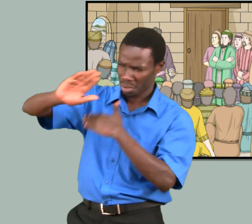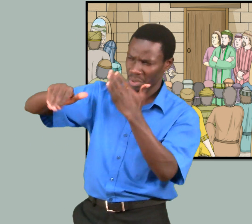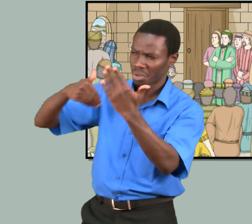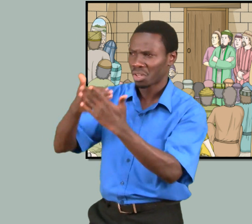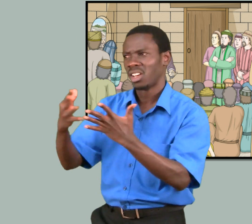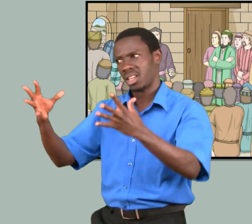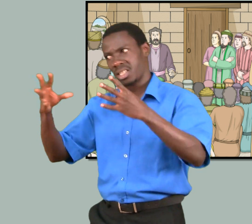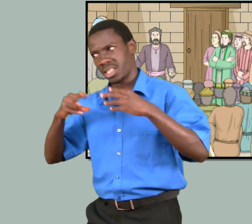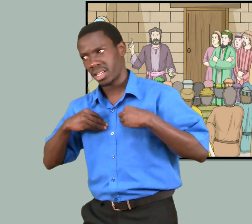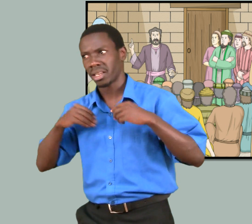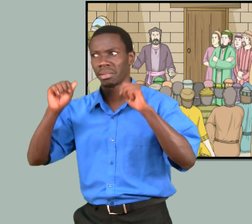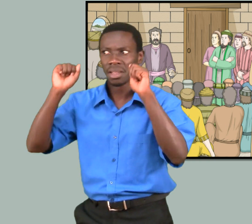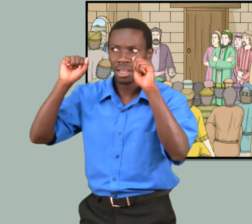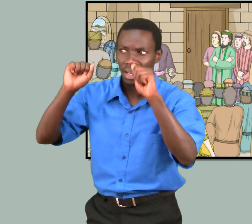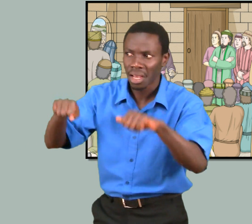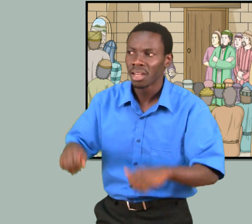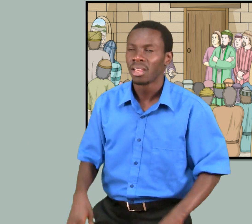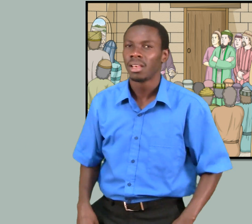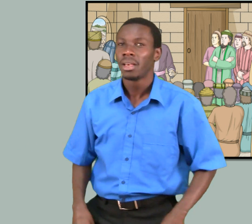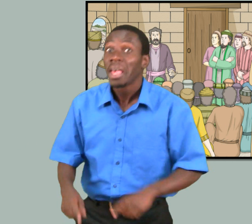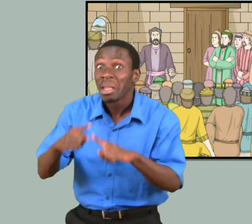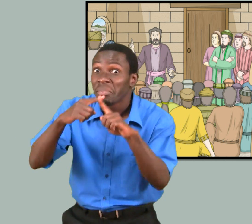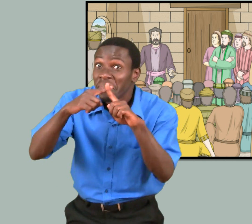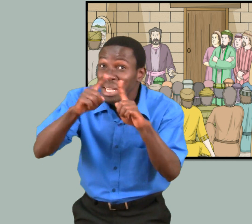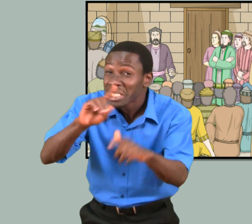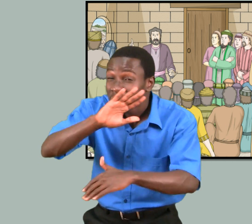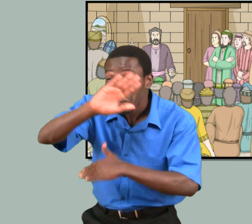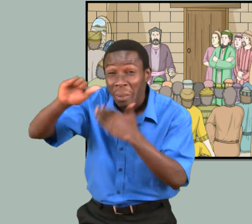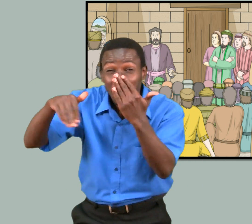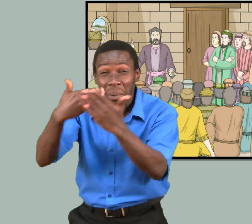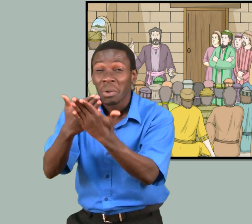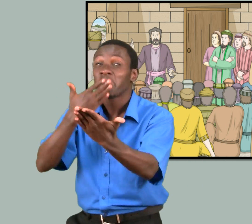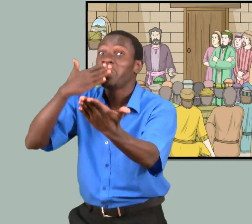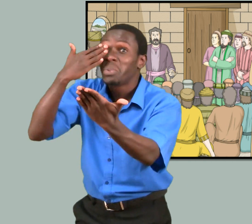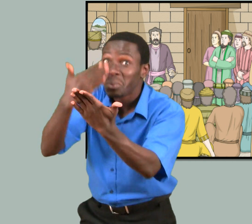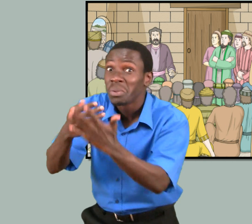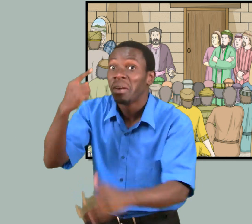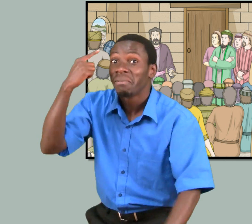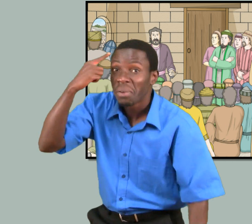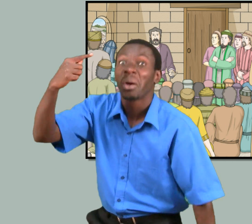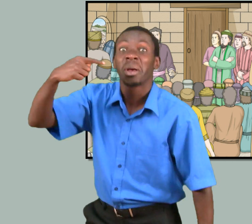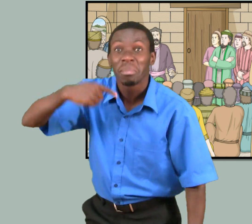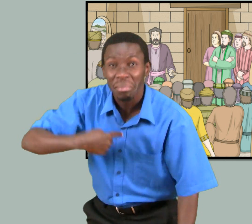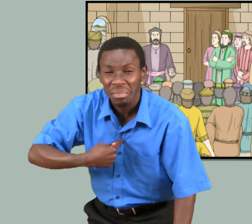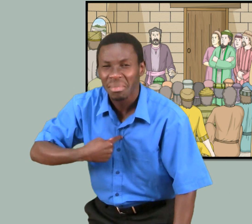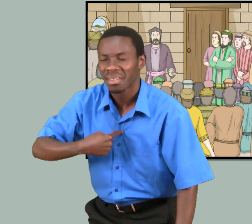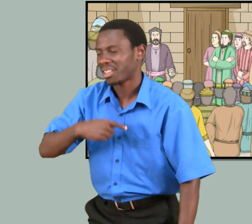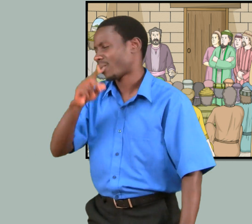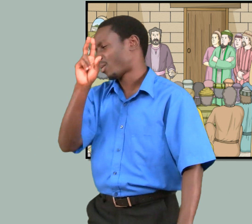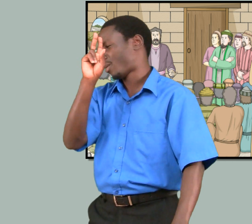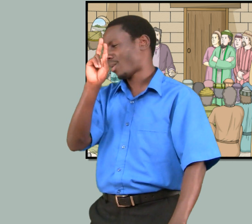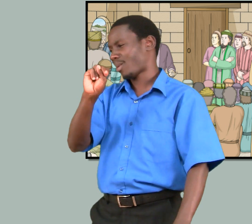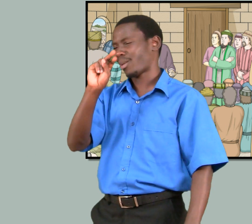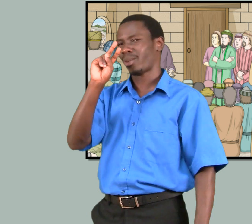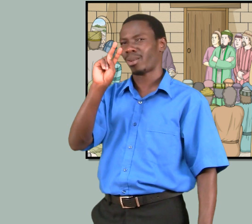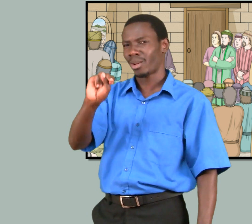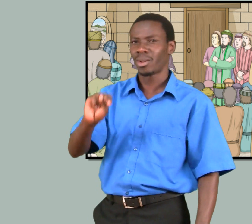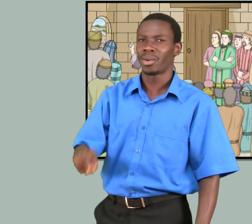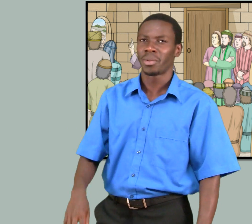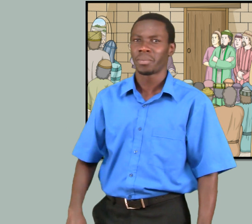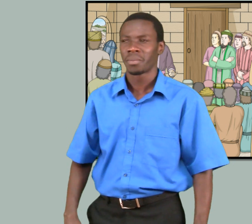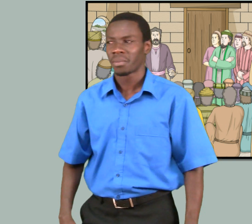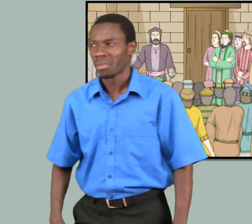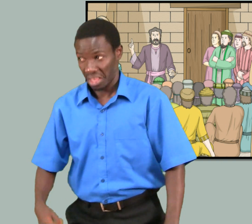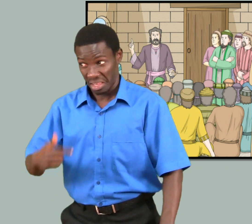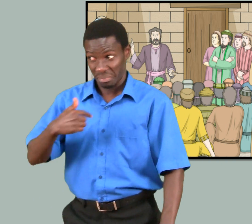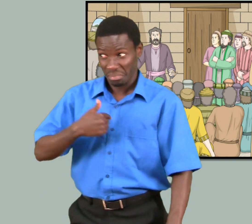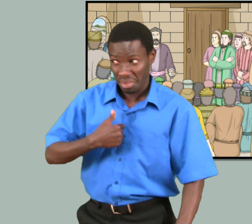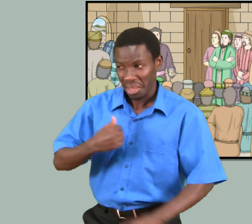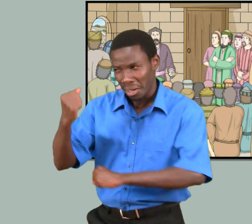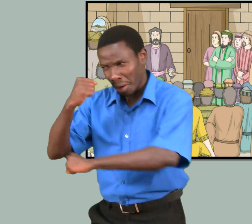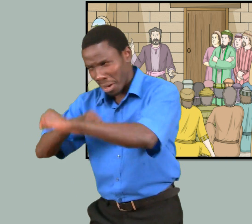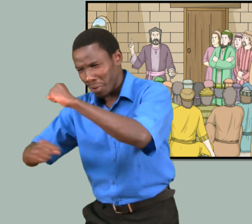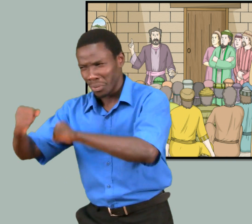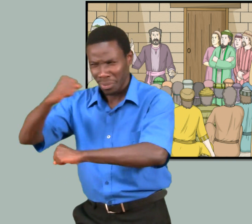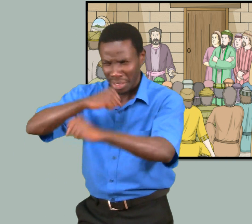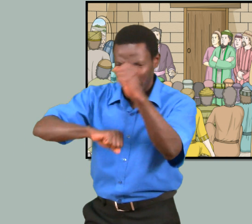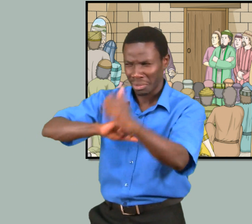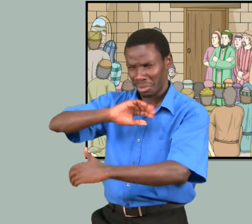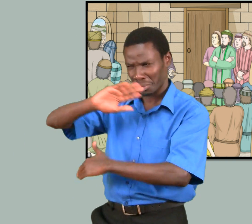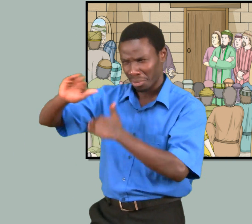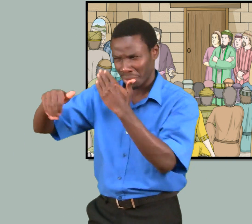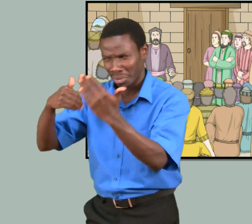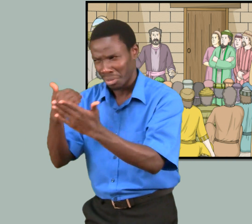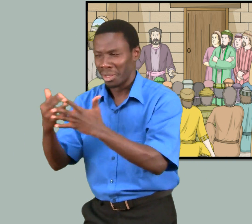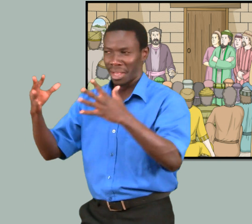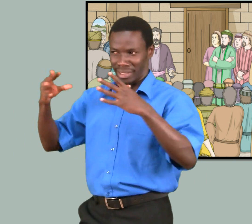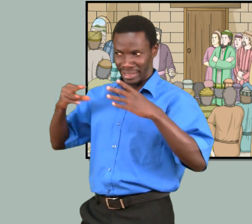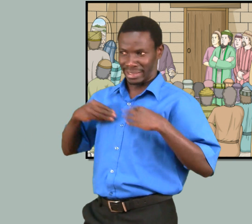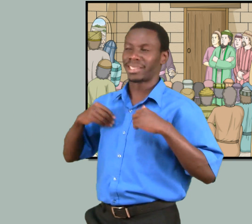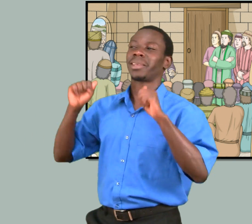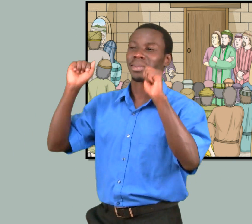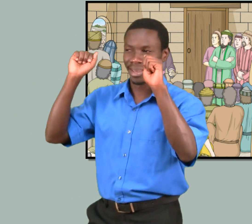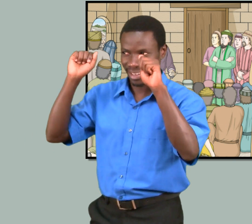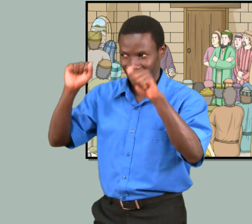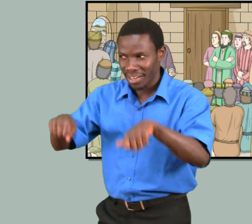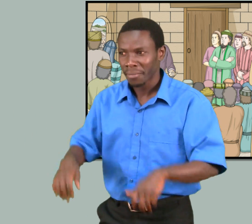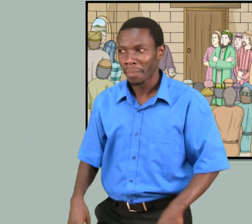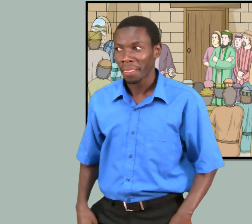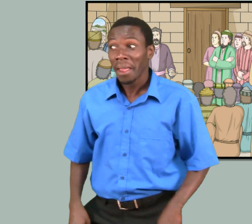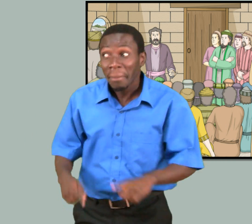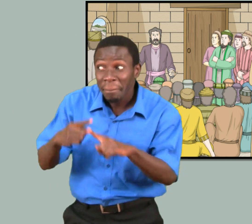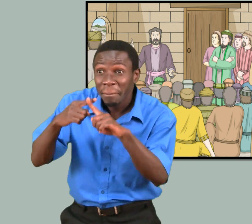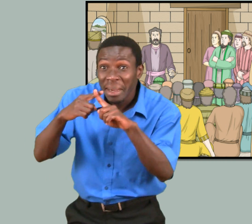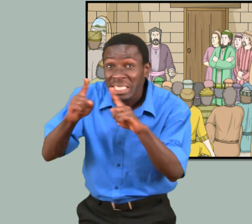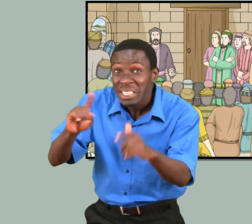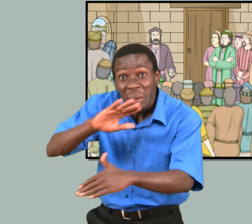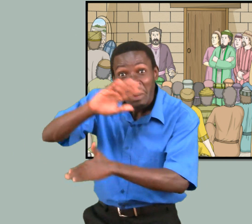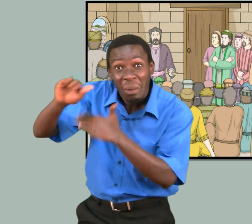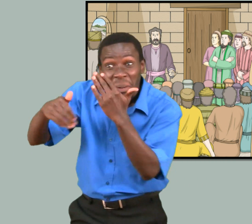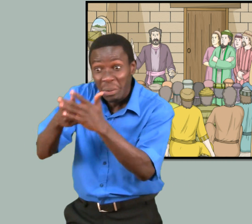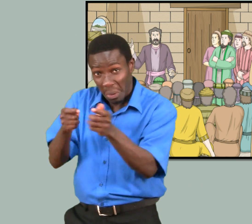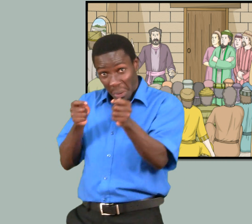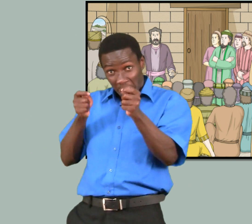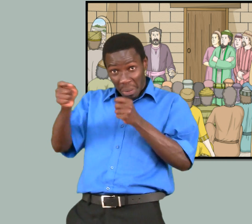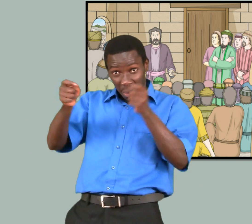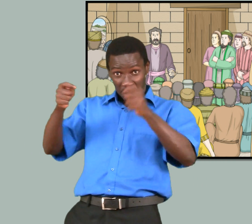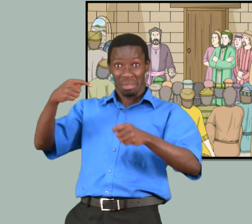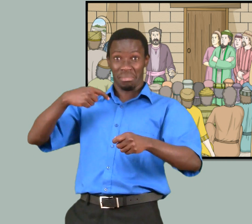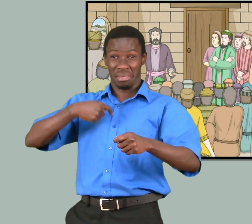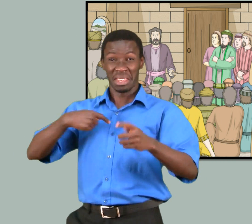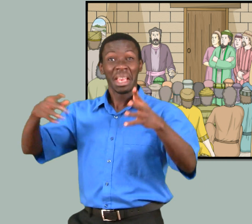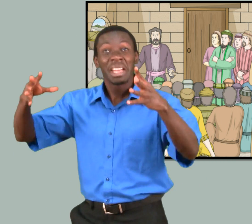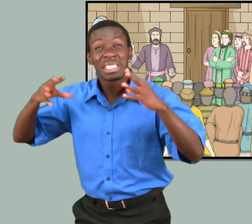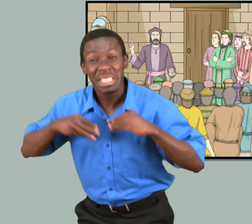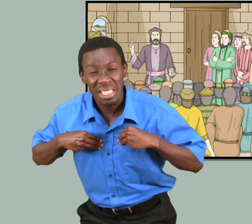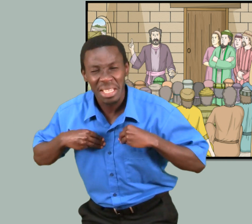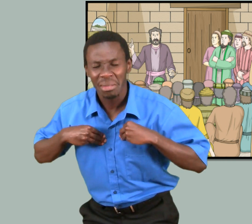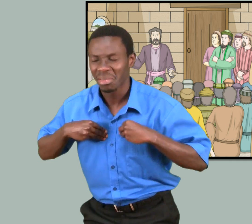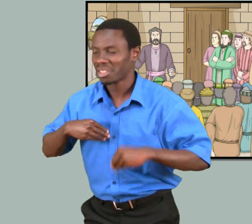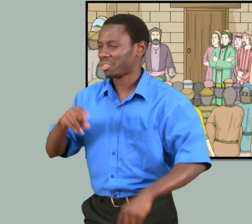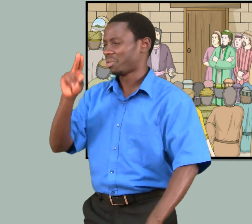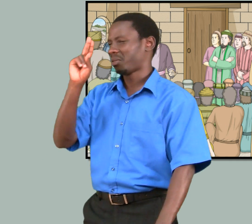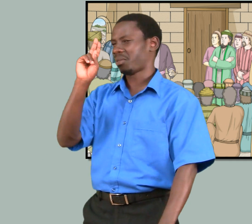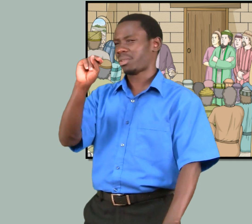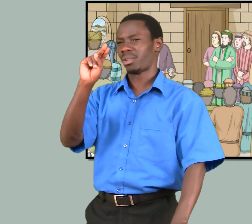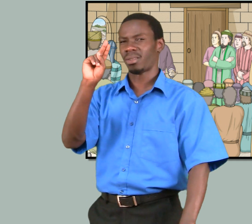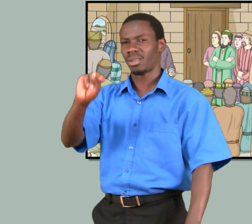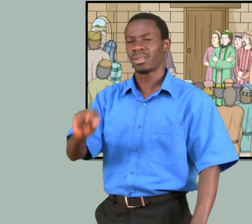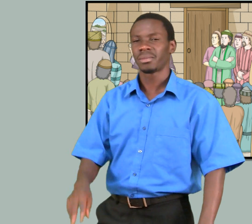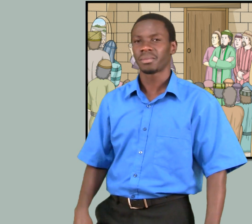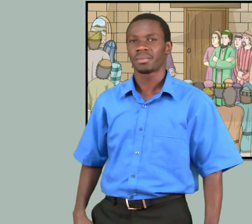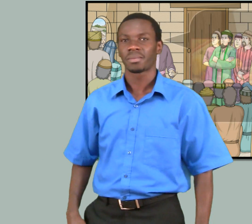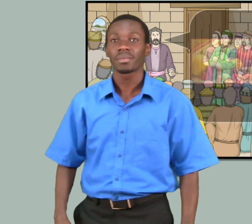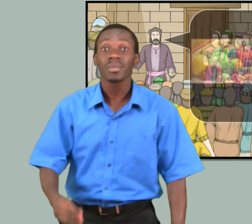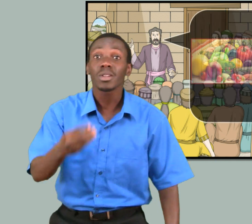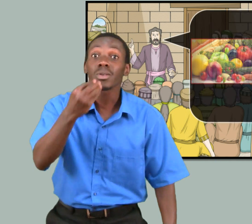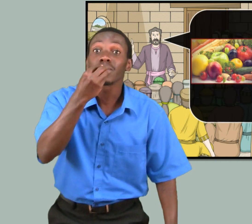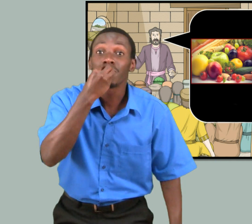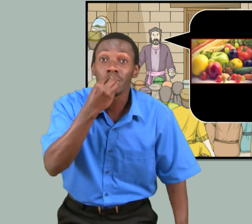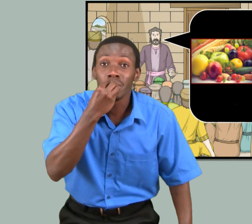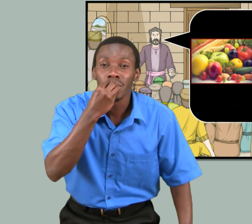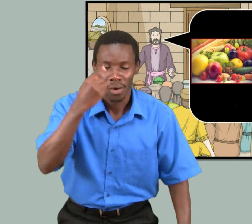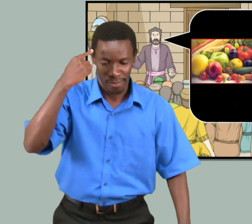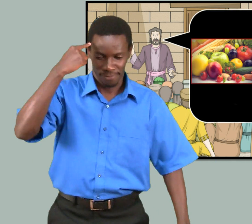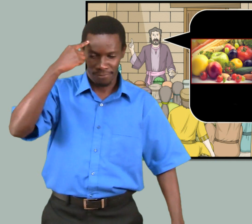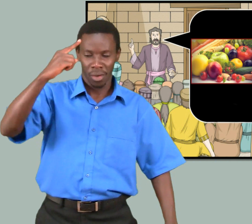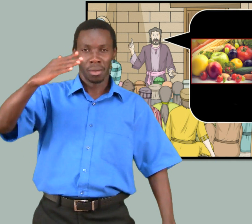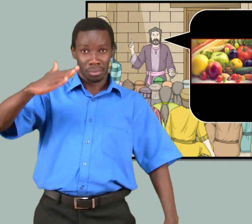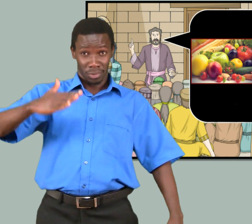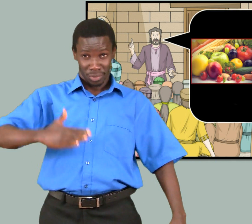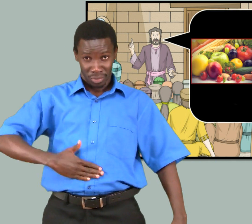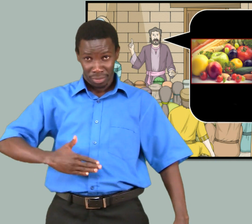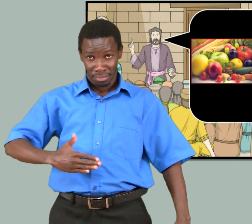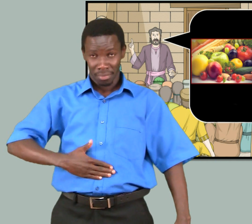“Everything is permissible for me,” but I will not be mastered by anything.